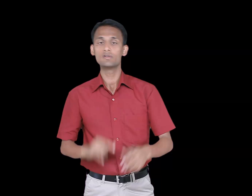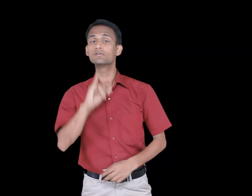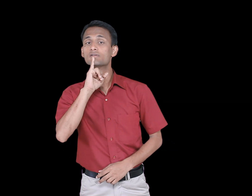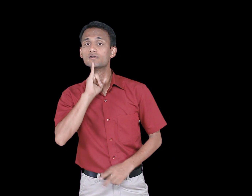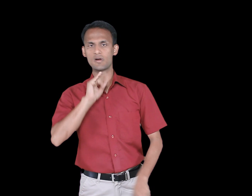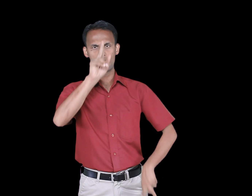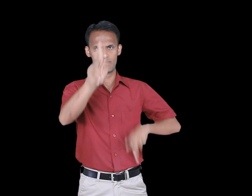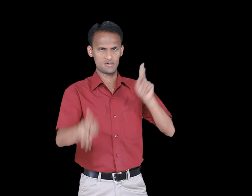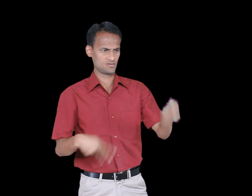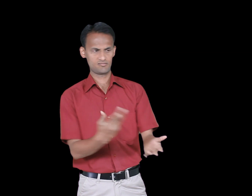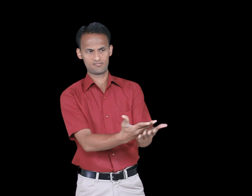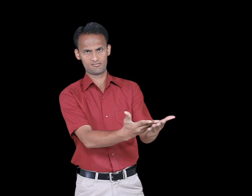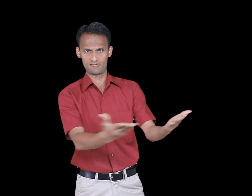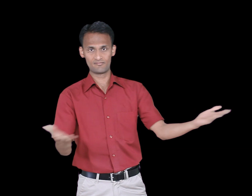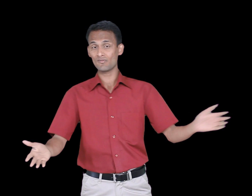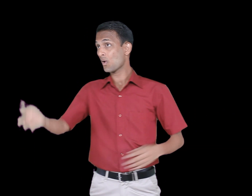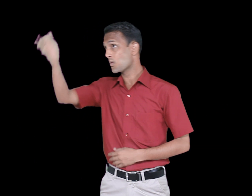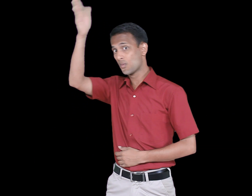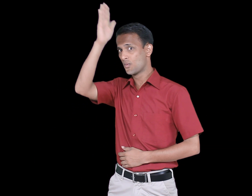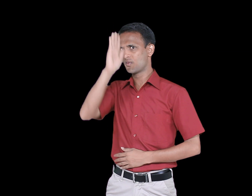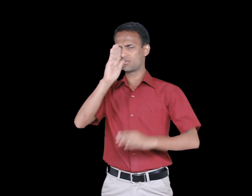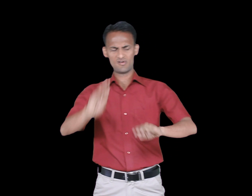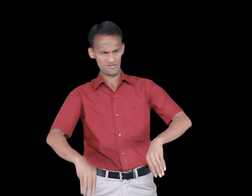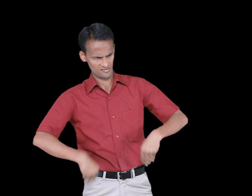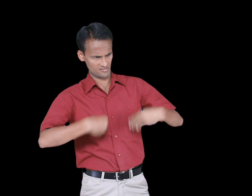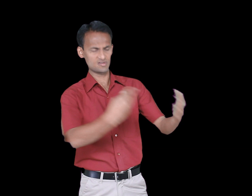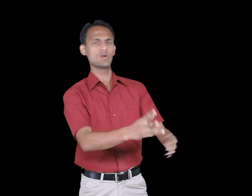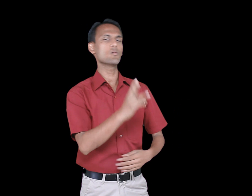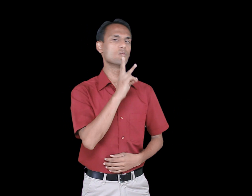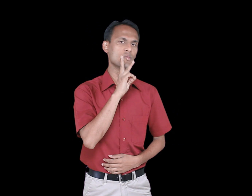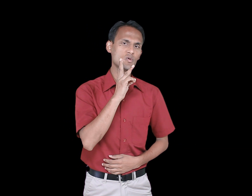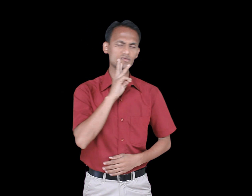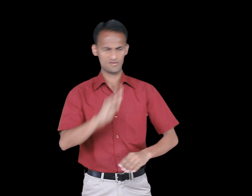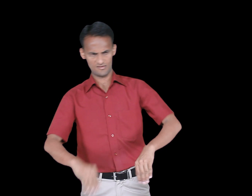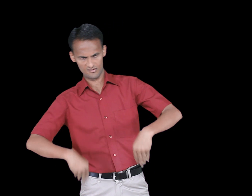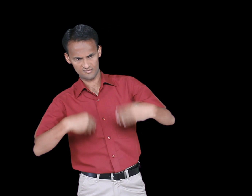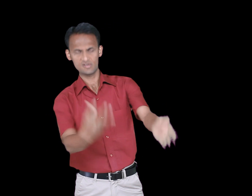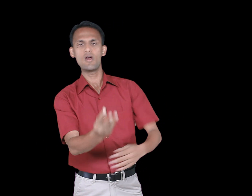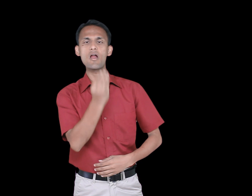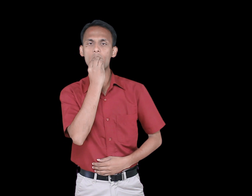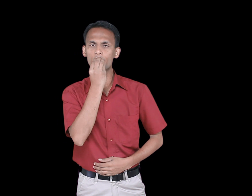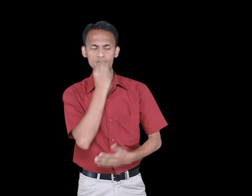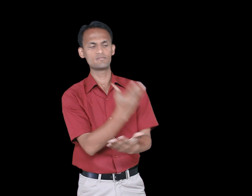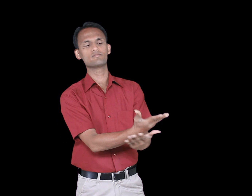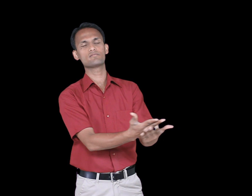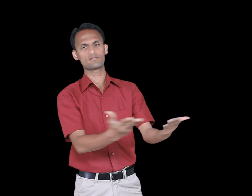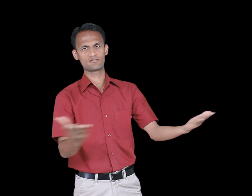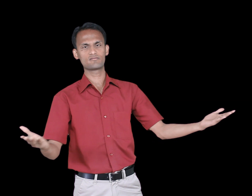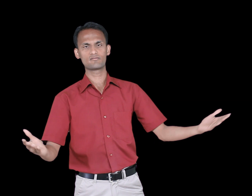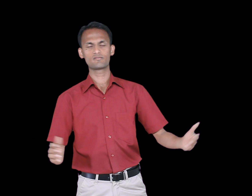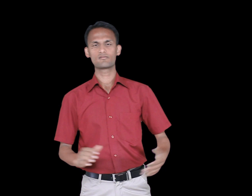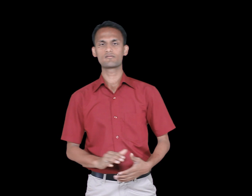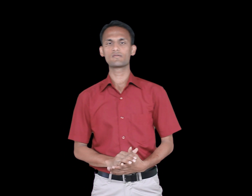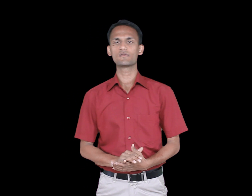God provides food and water to the Israelites